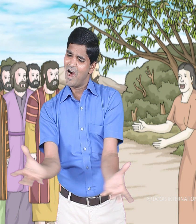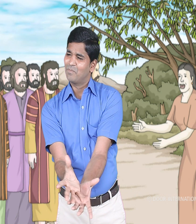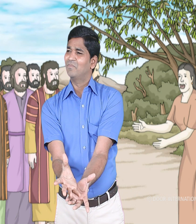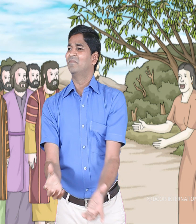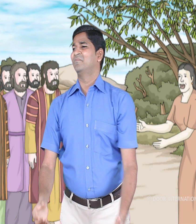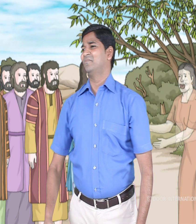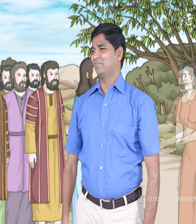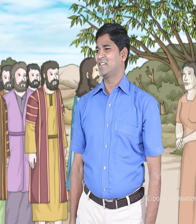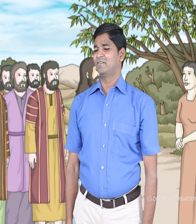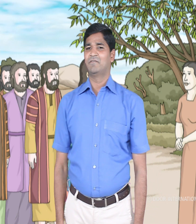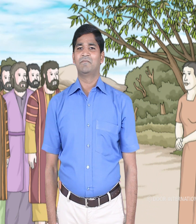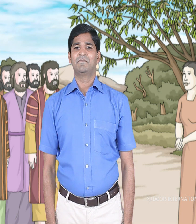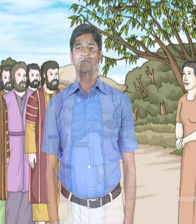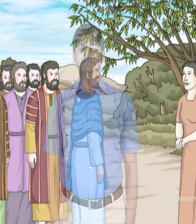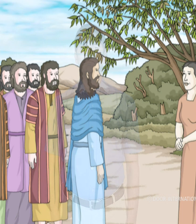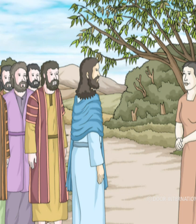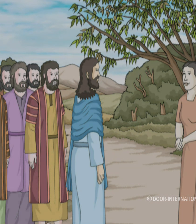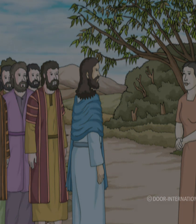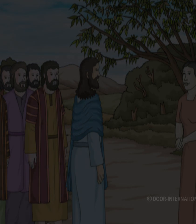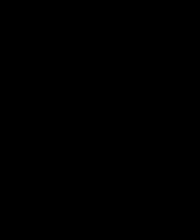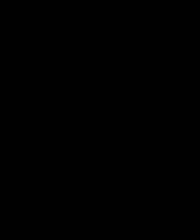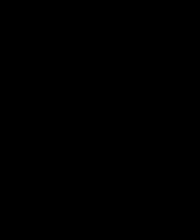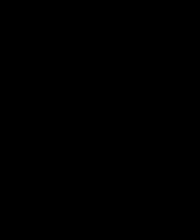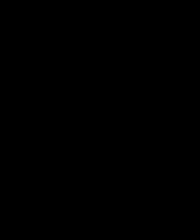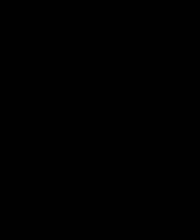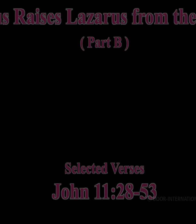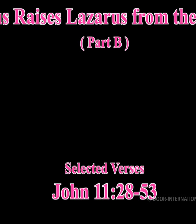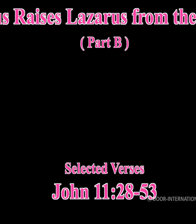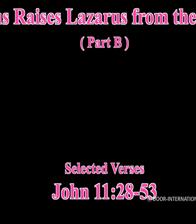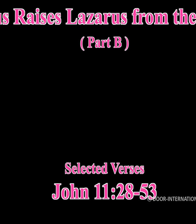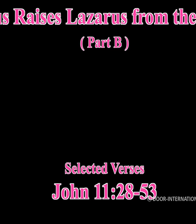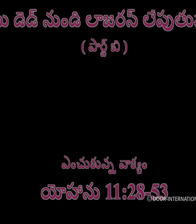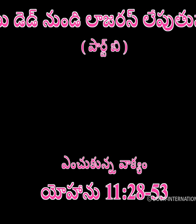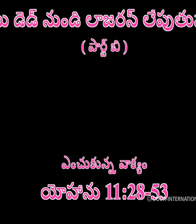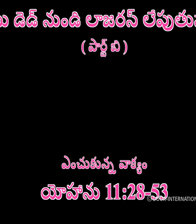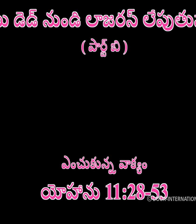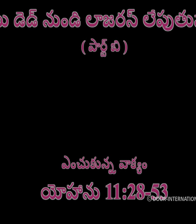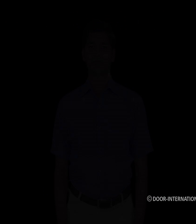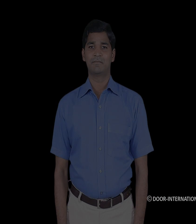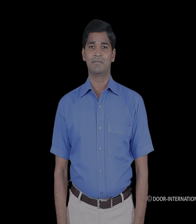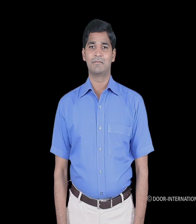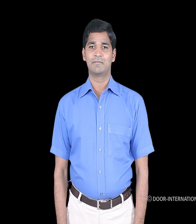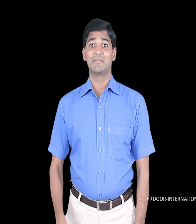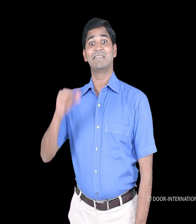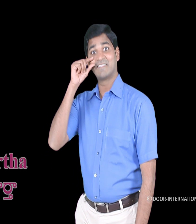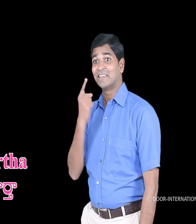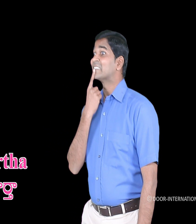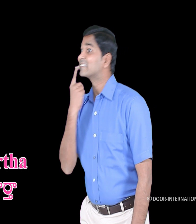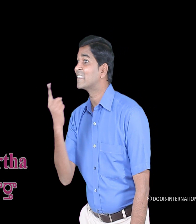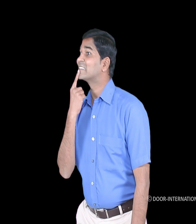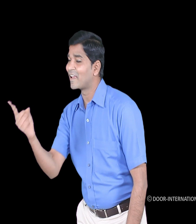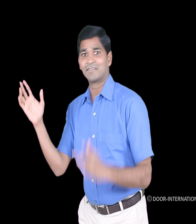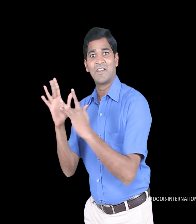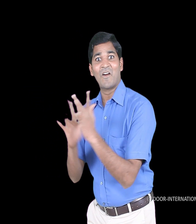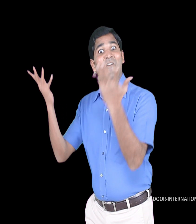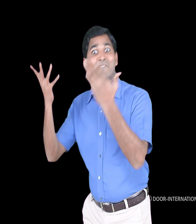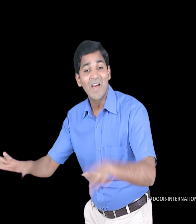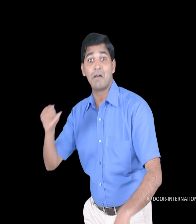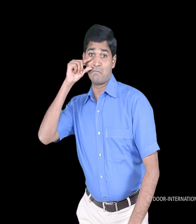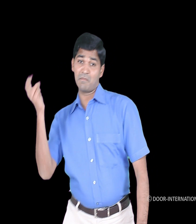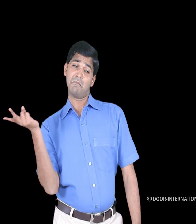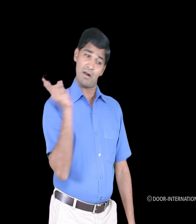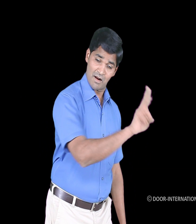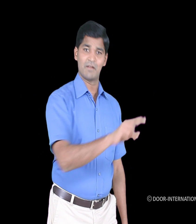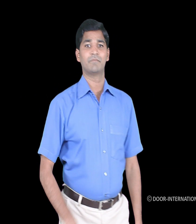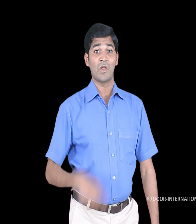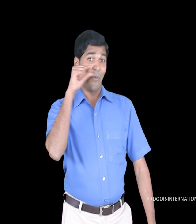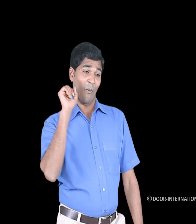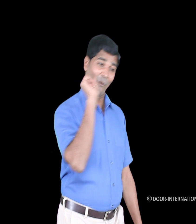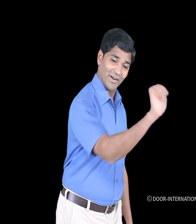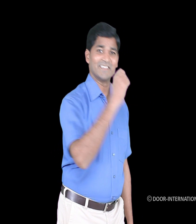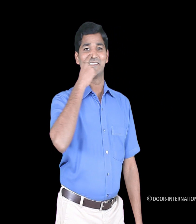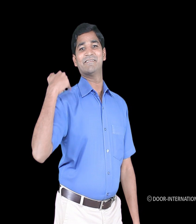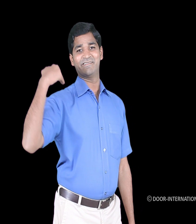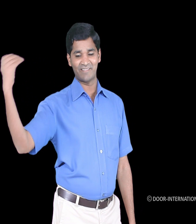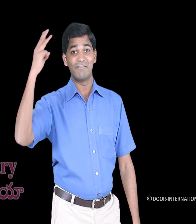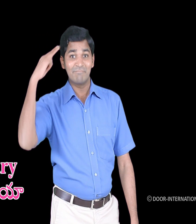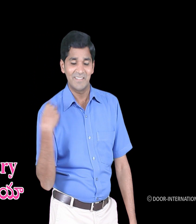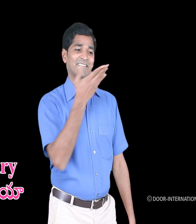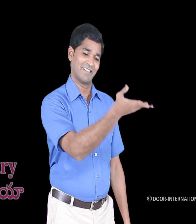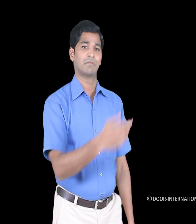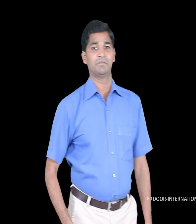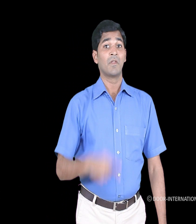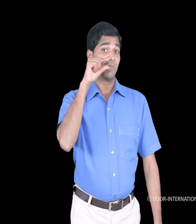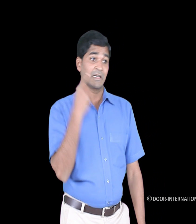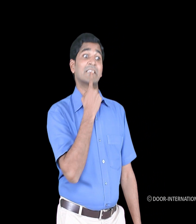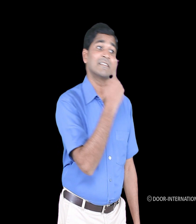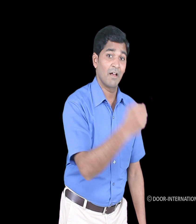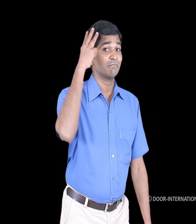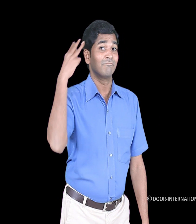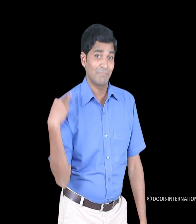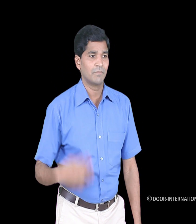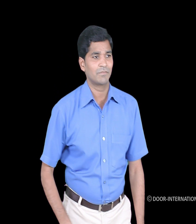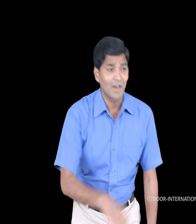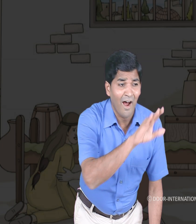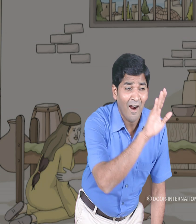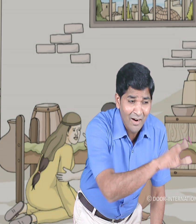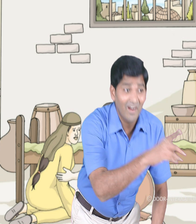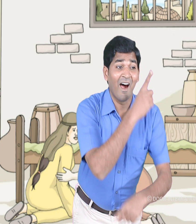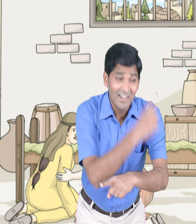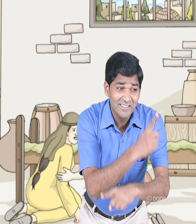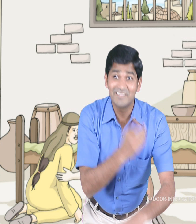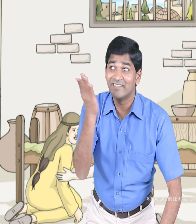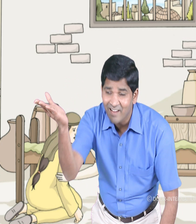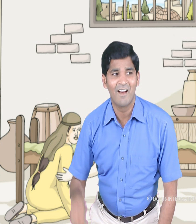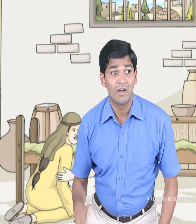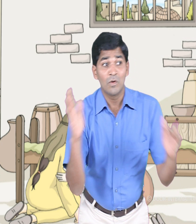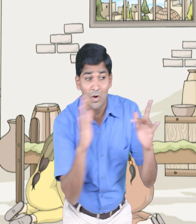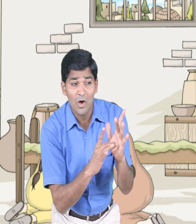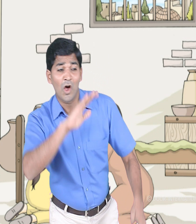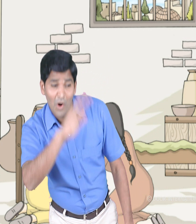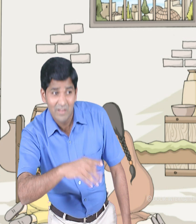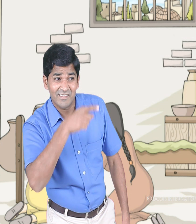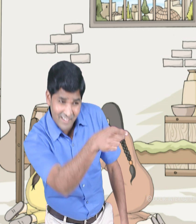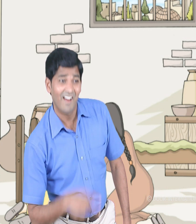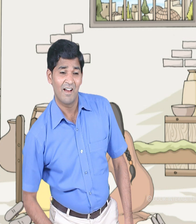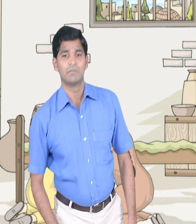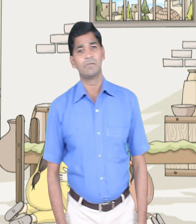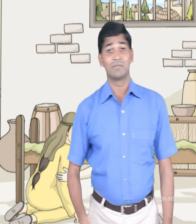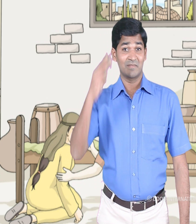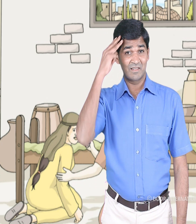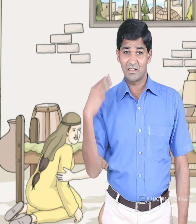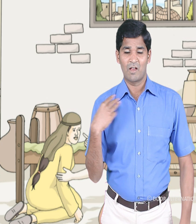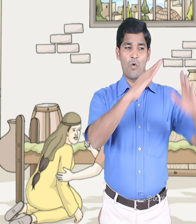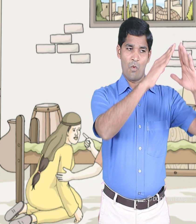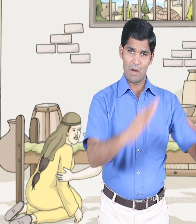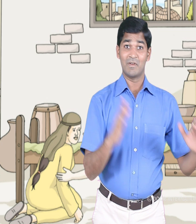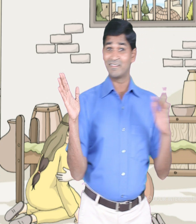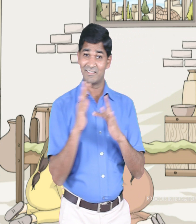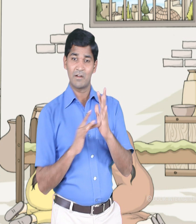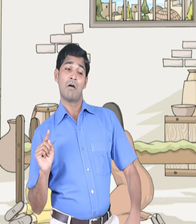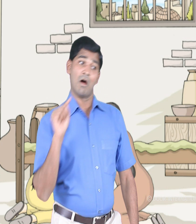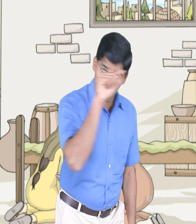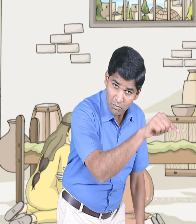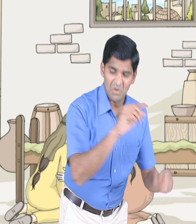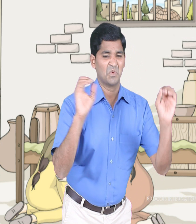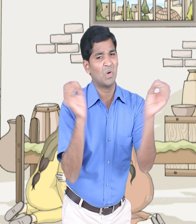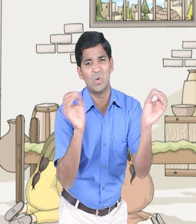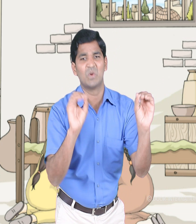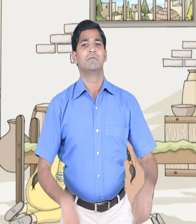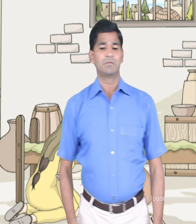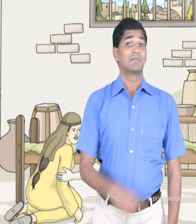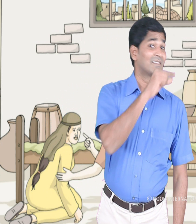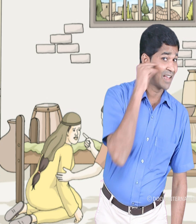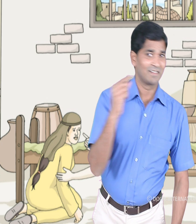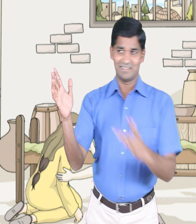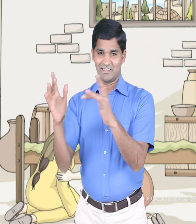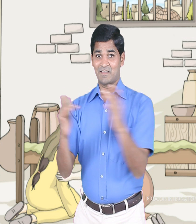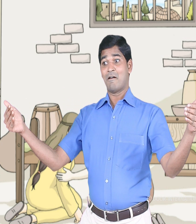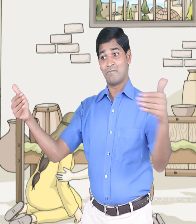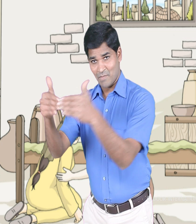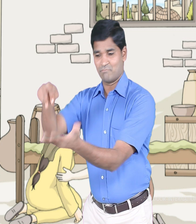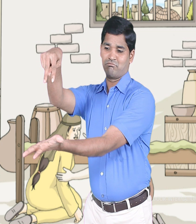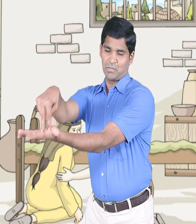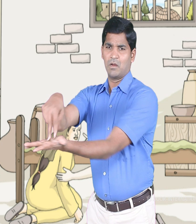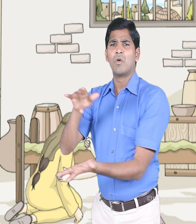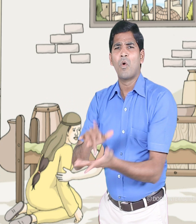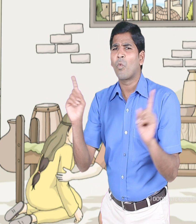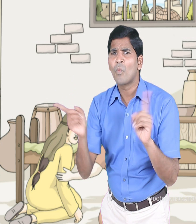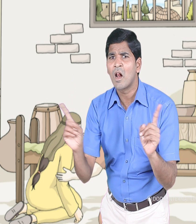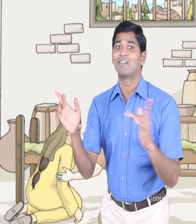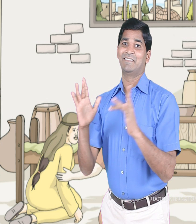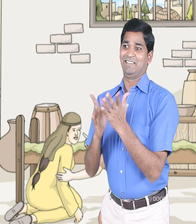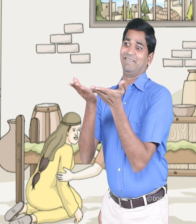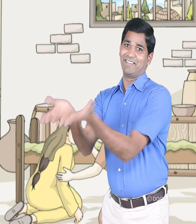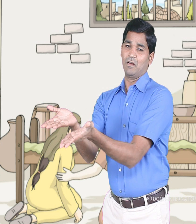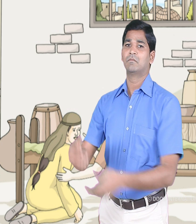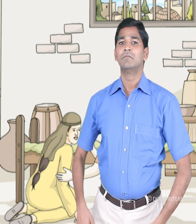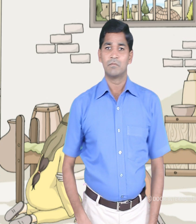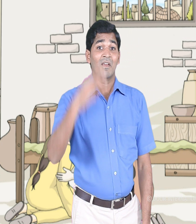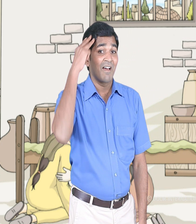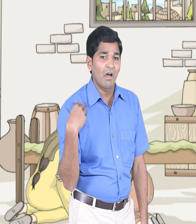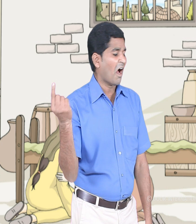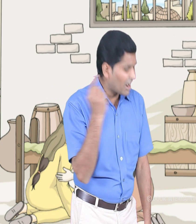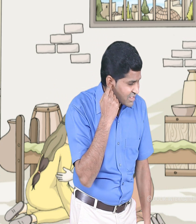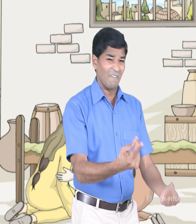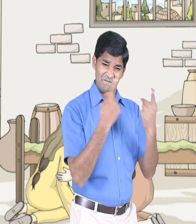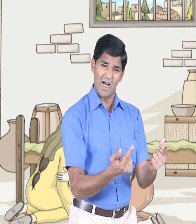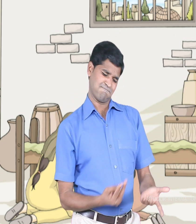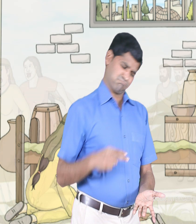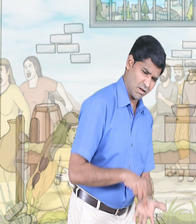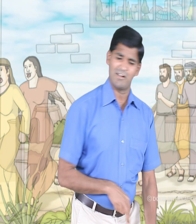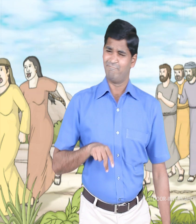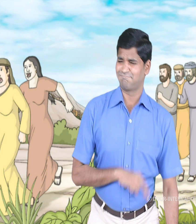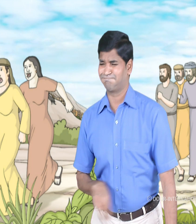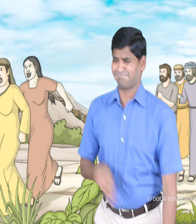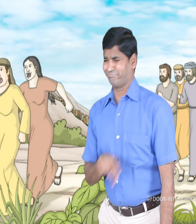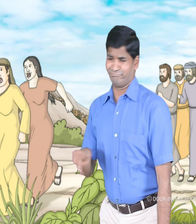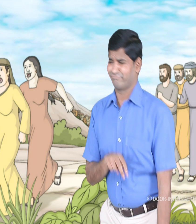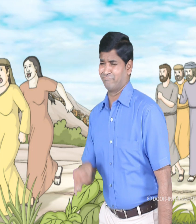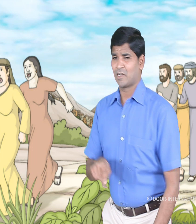After Martha had said this, she went back and called her sister Mary aside to tell her, “The Teacher is here and is asking for you.” And when Mary heard this, she got up quickly and went to Him.